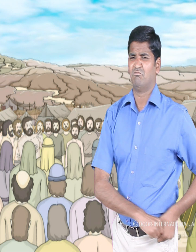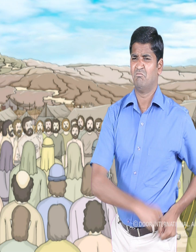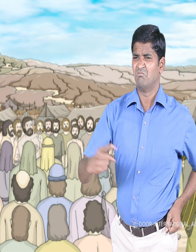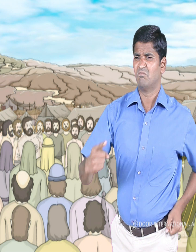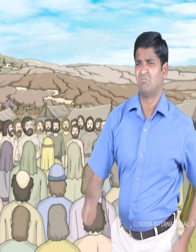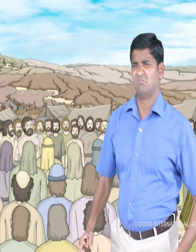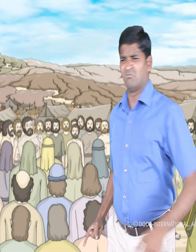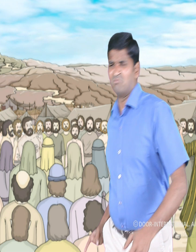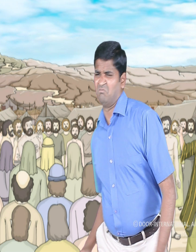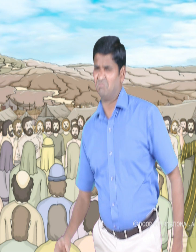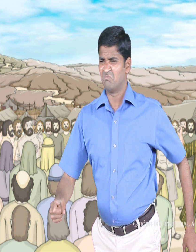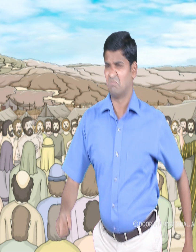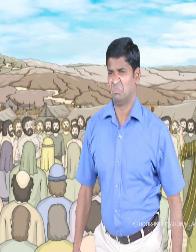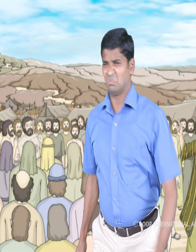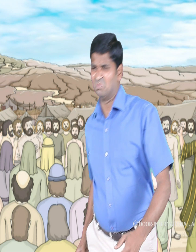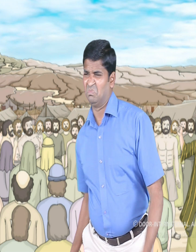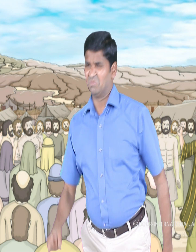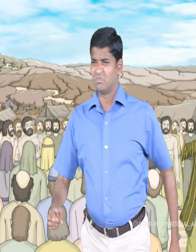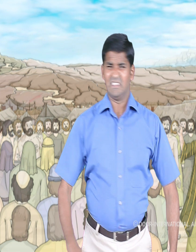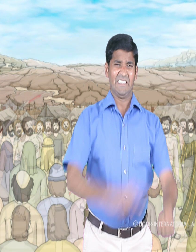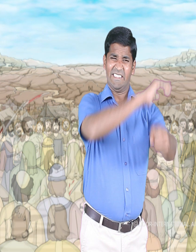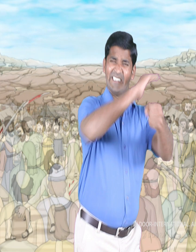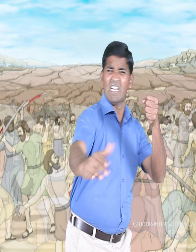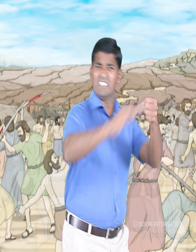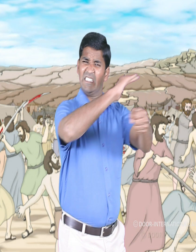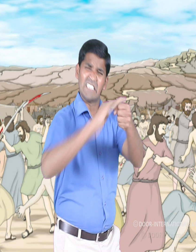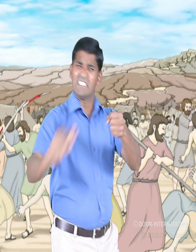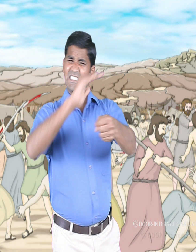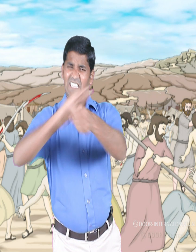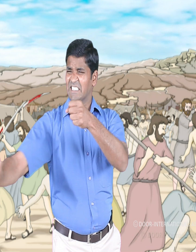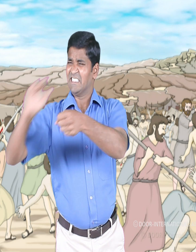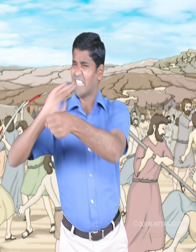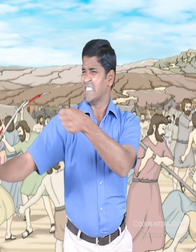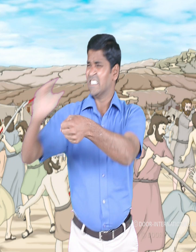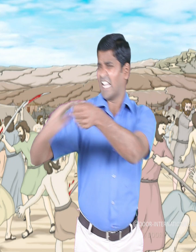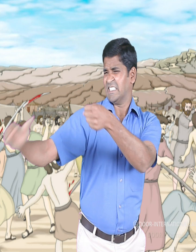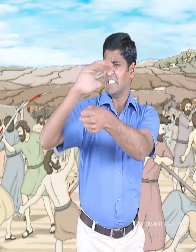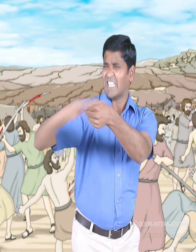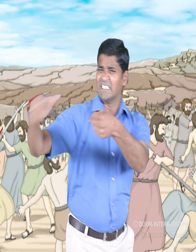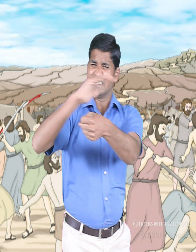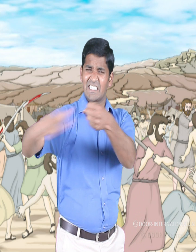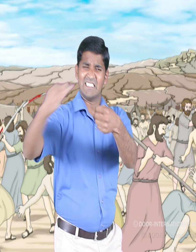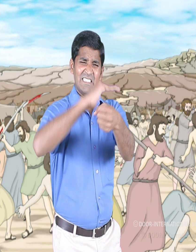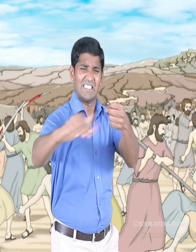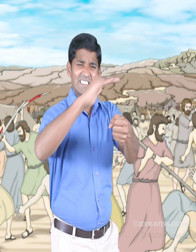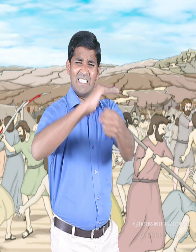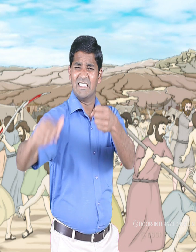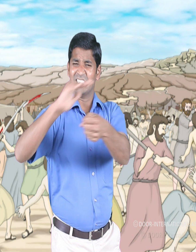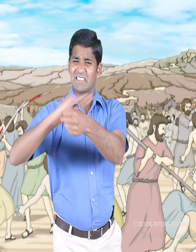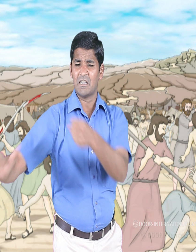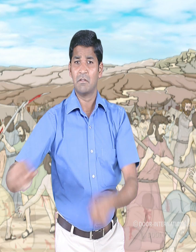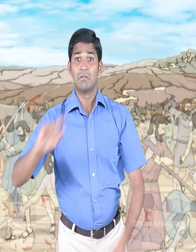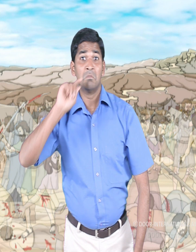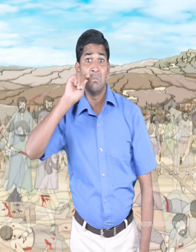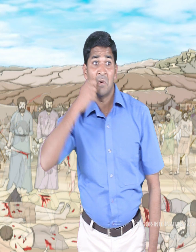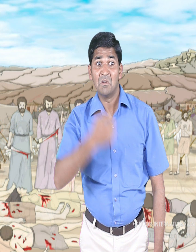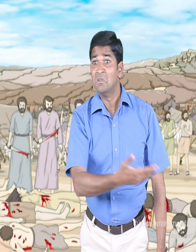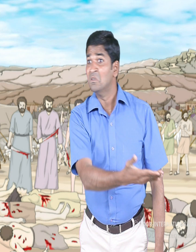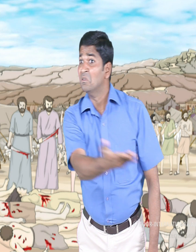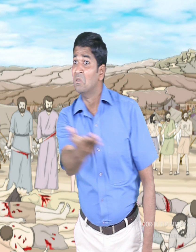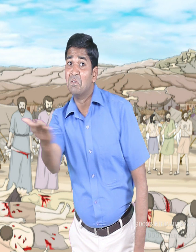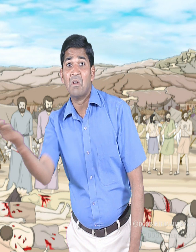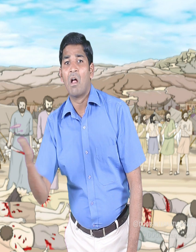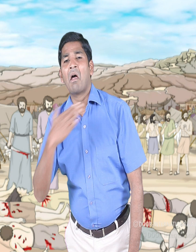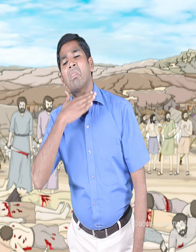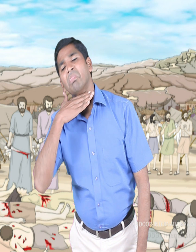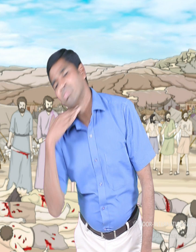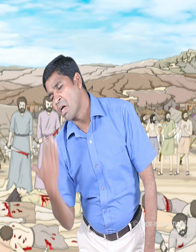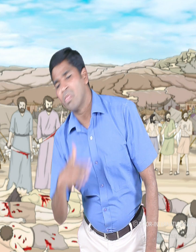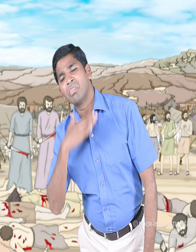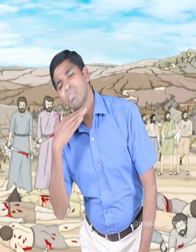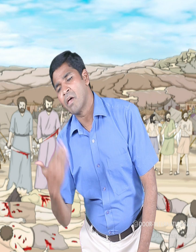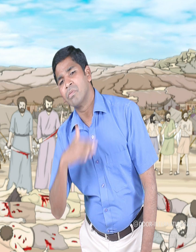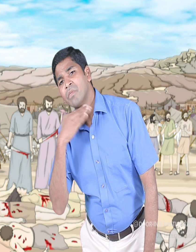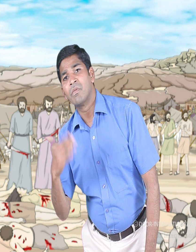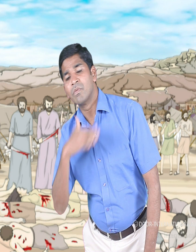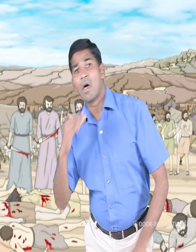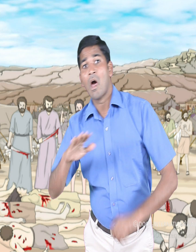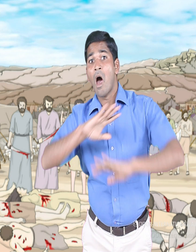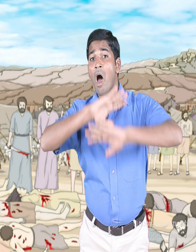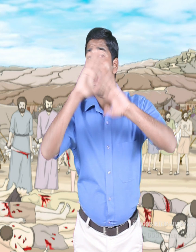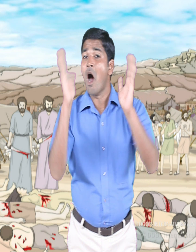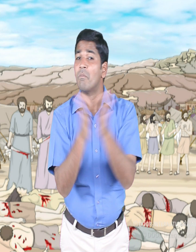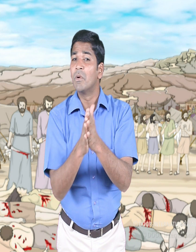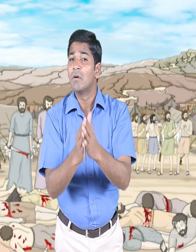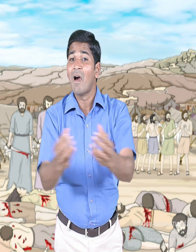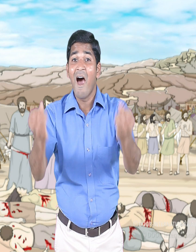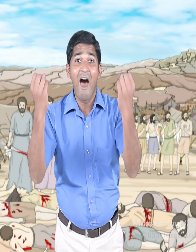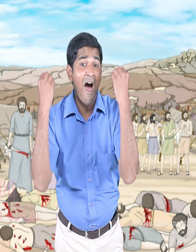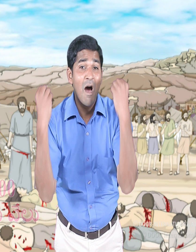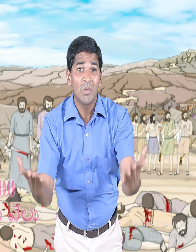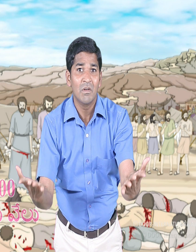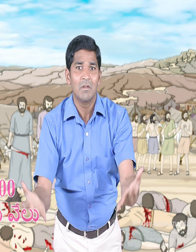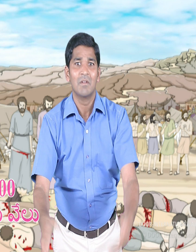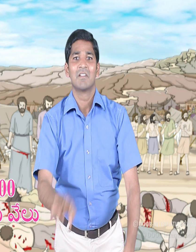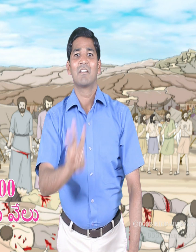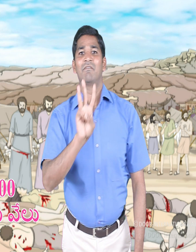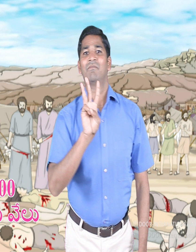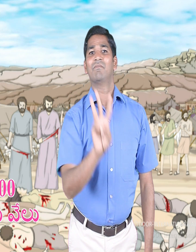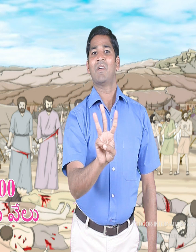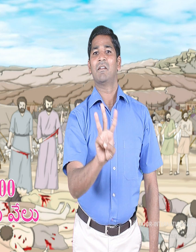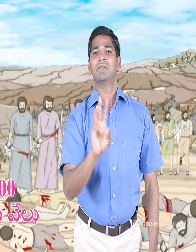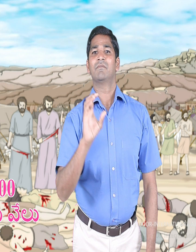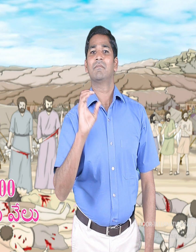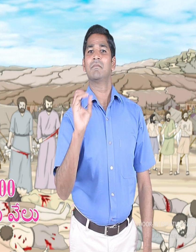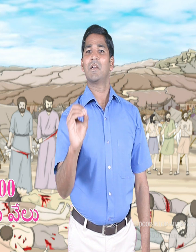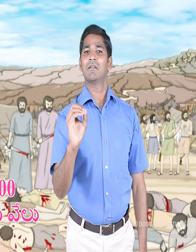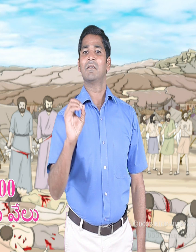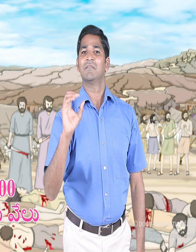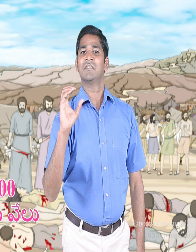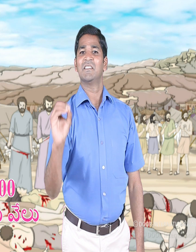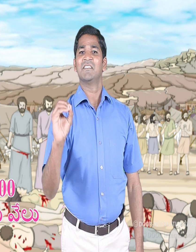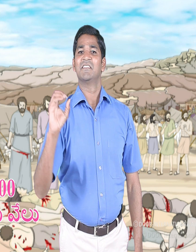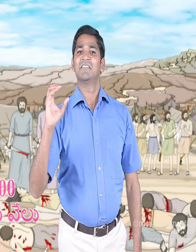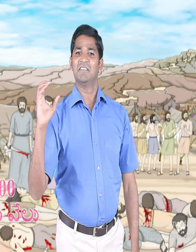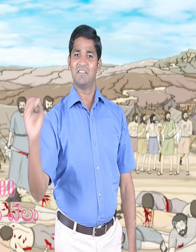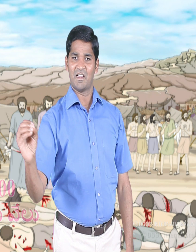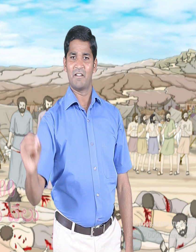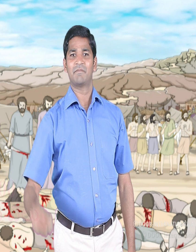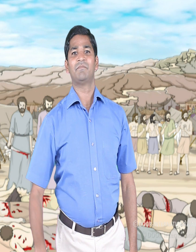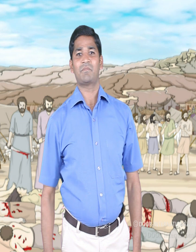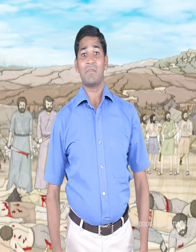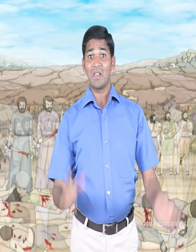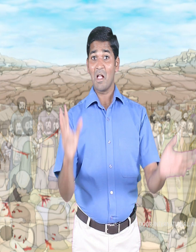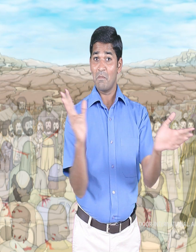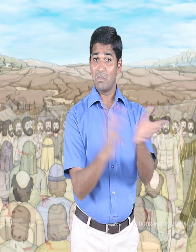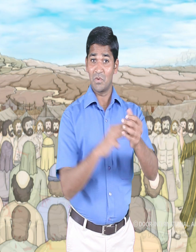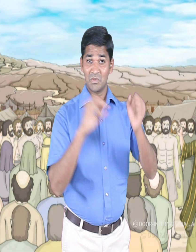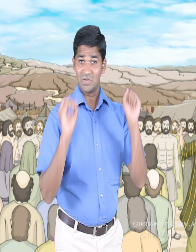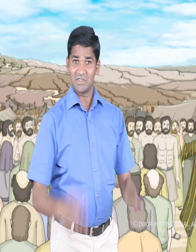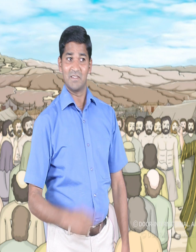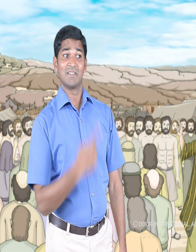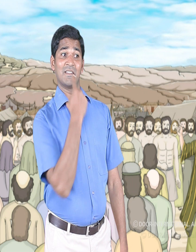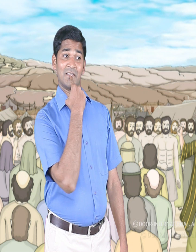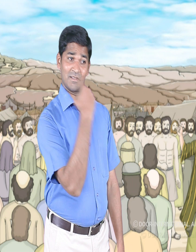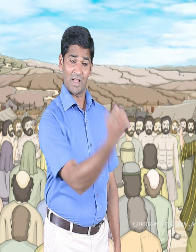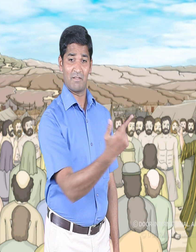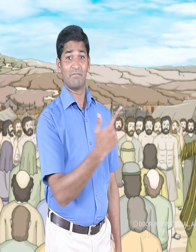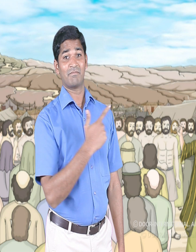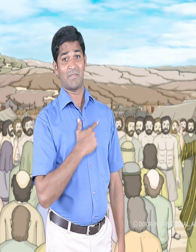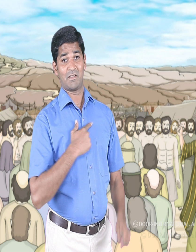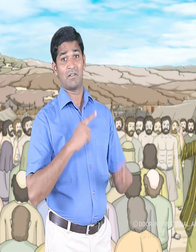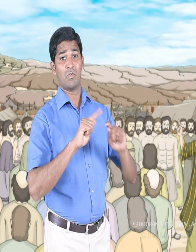He told them, “This is what the LORD, the God of Israel, says: ‘Each of you men is to fasten his sword to his side, go back and forth through the camp from gate to gate, and slay his brother, his friend, and his neighbor.’” The Levites did as Moses commanded, and that day about three thousand of the people fell dead.